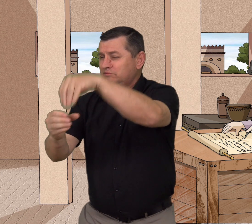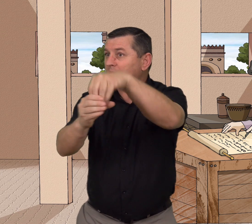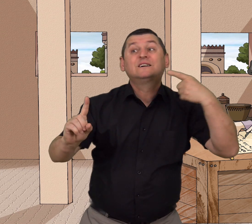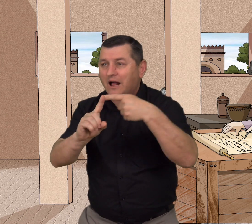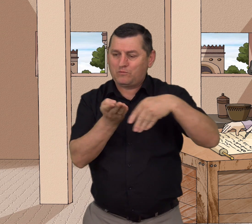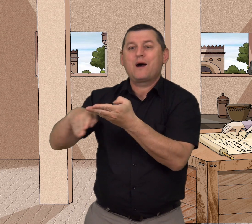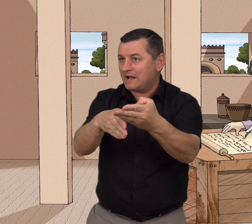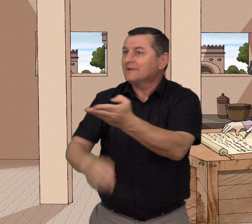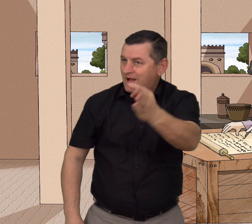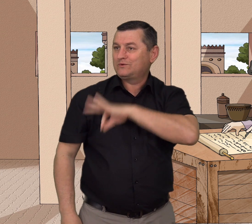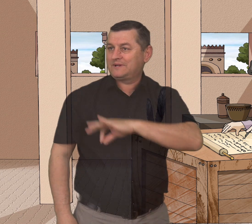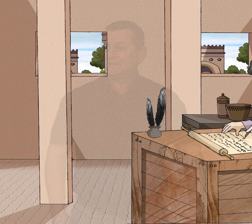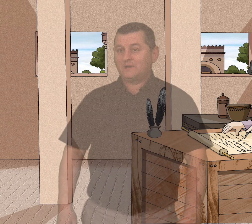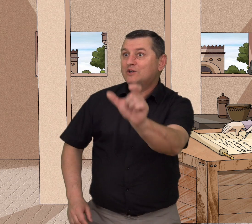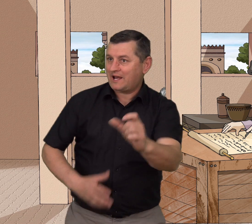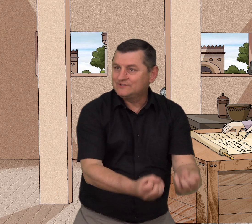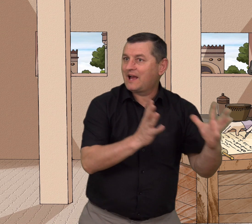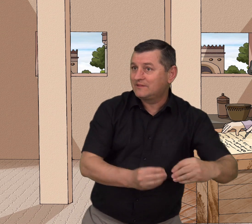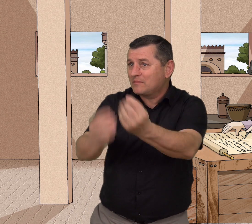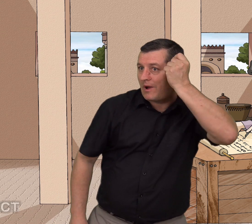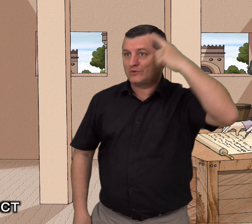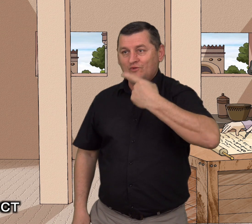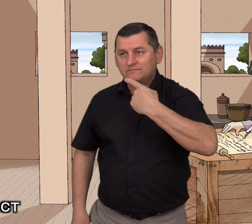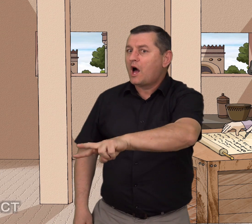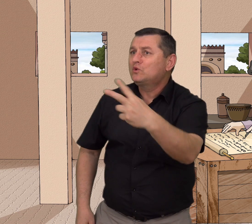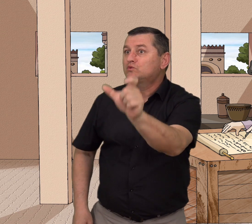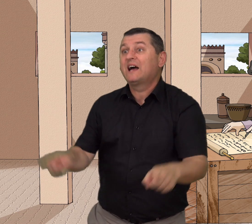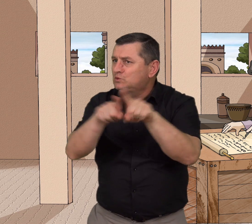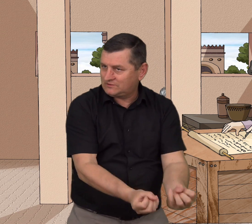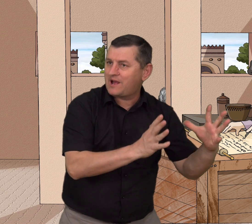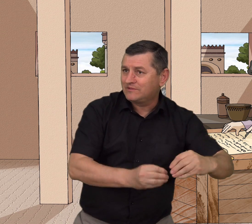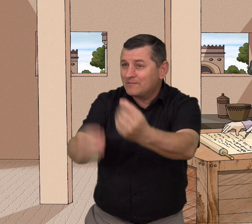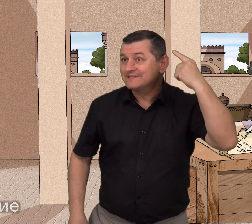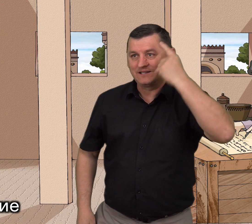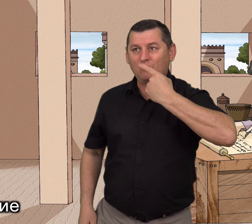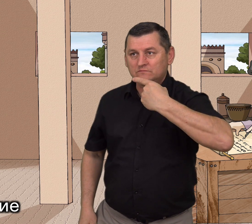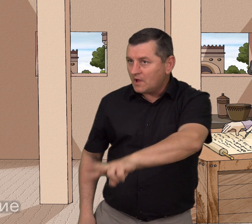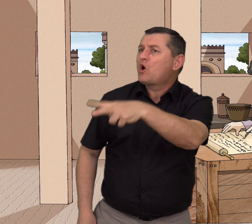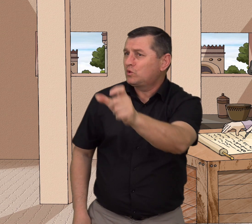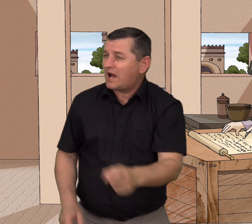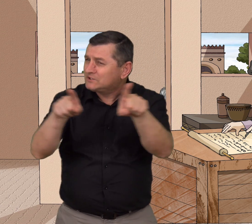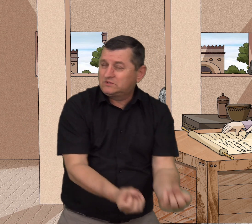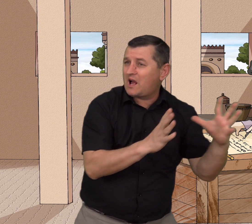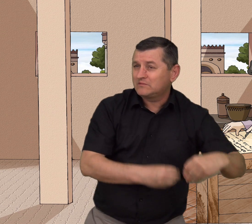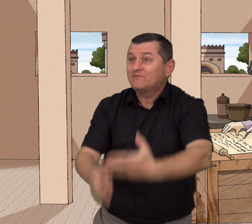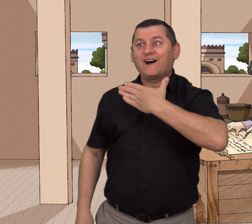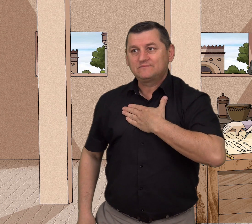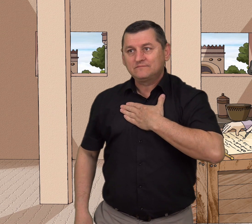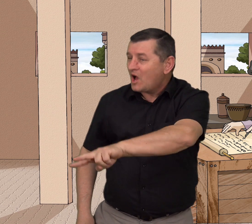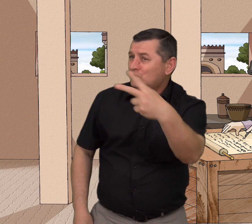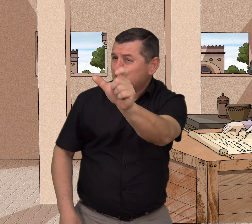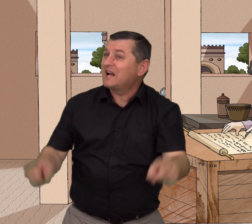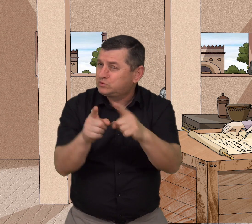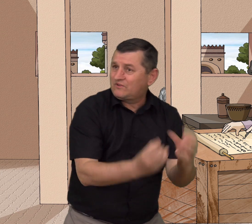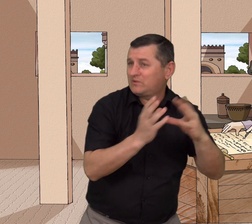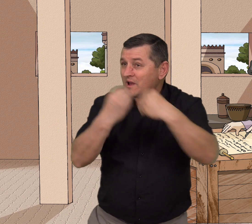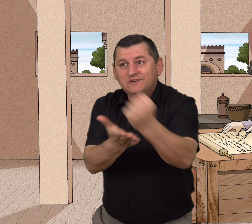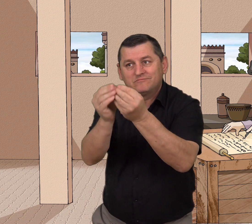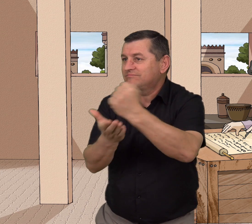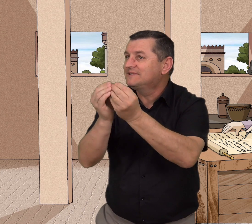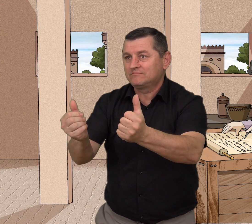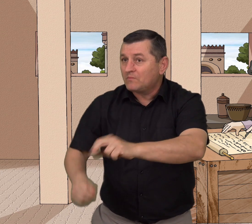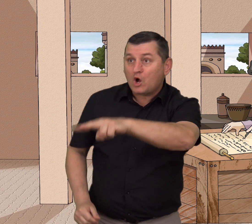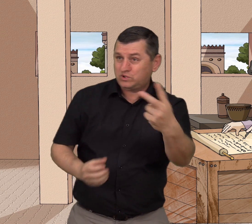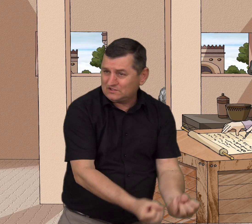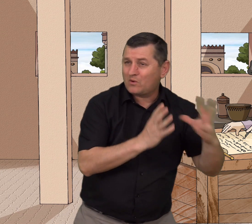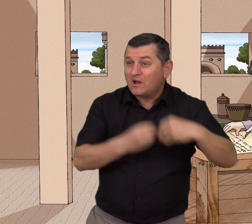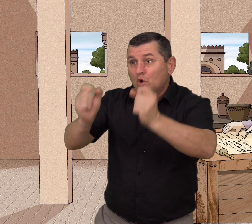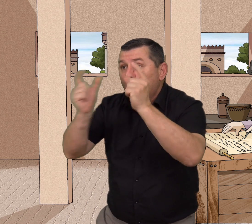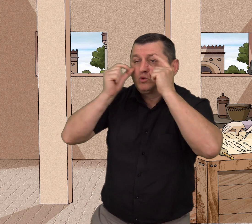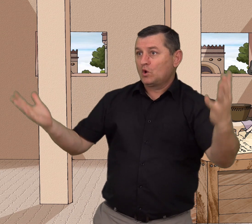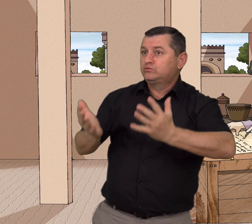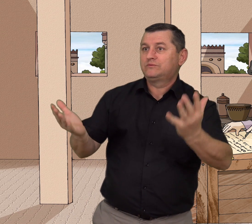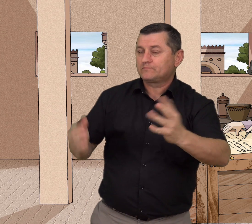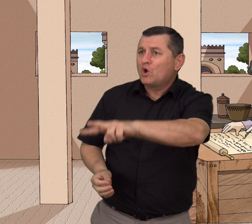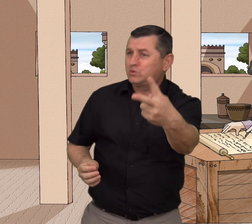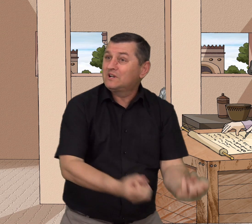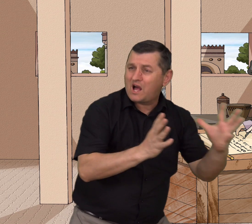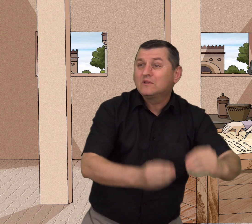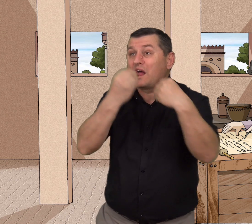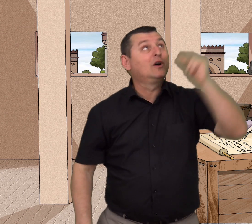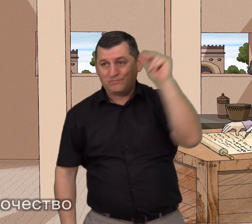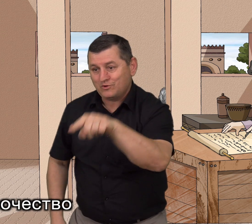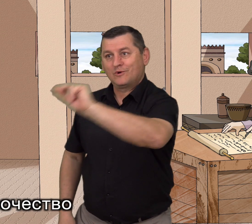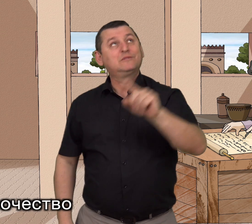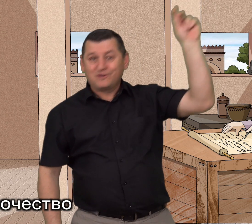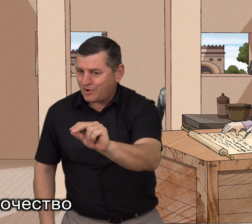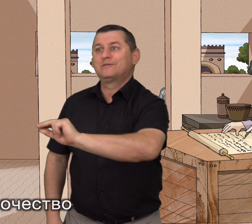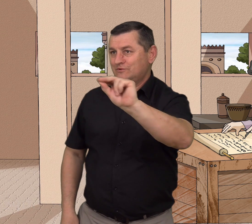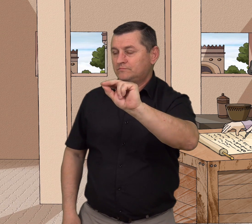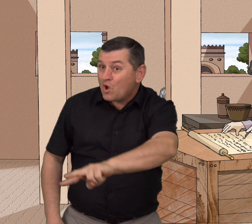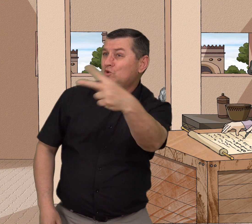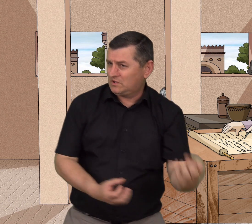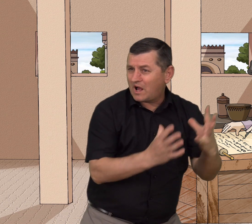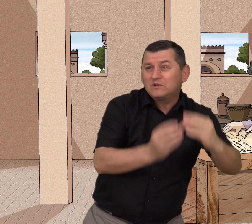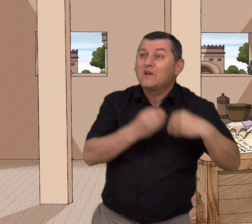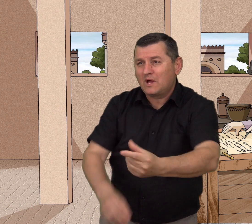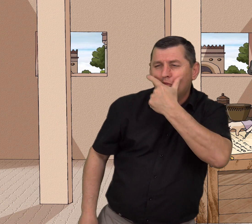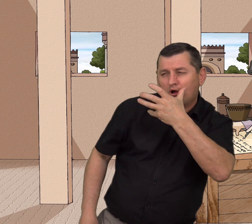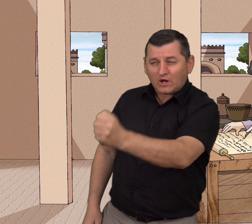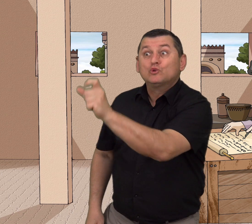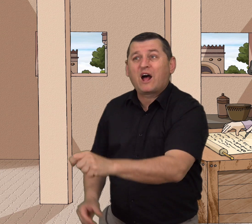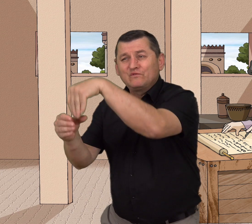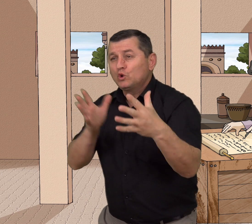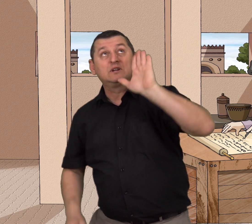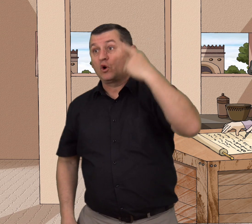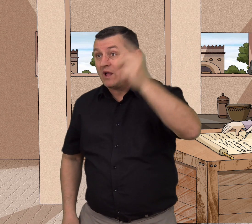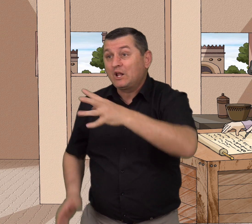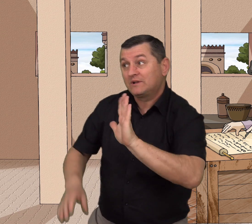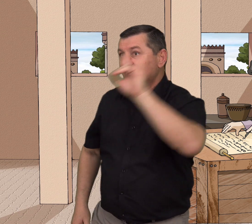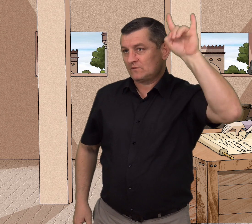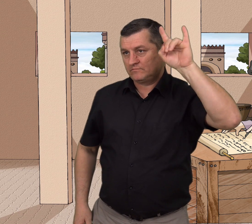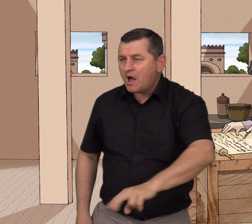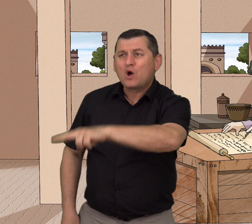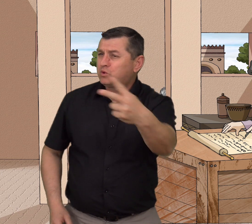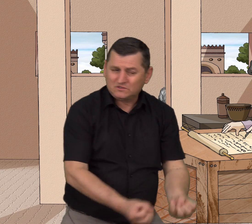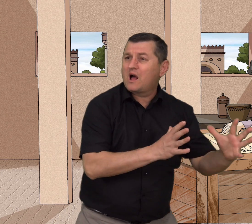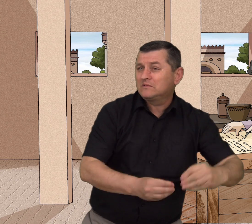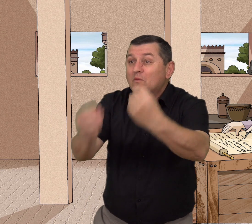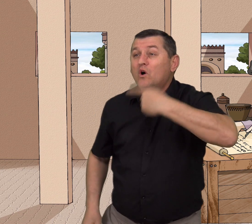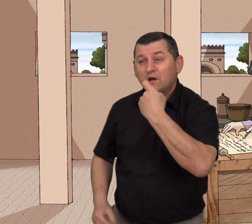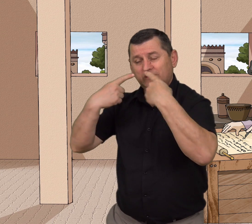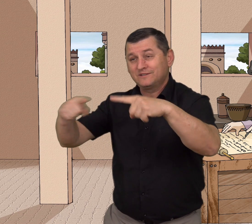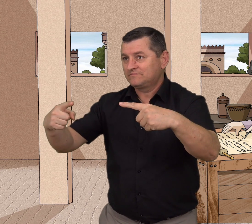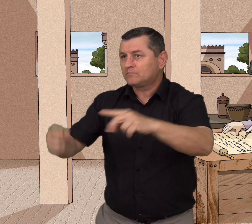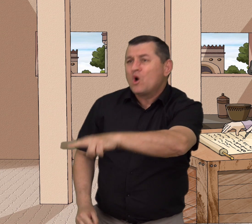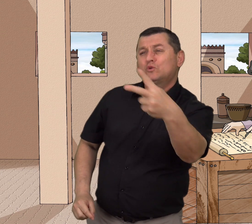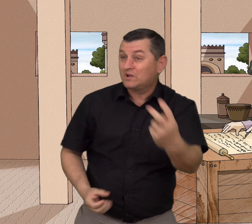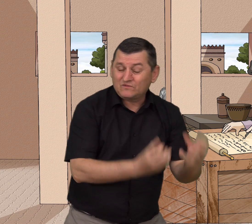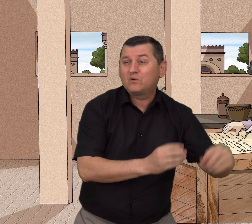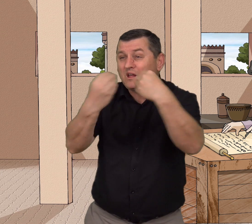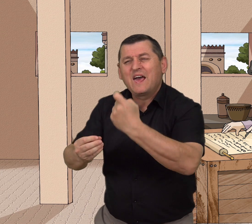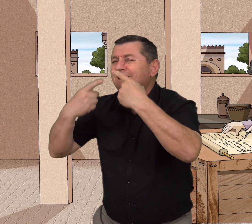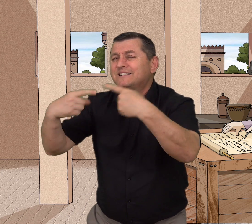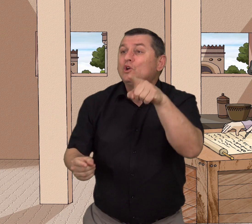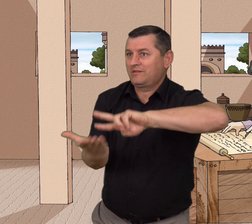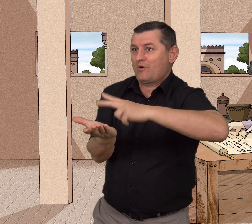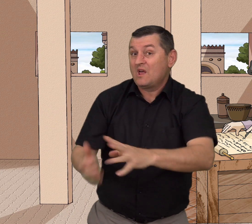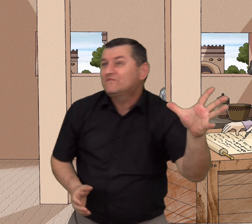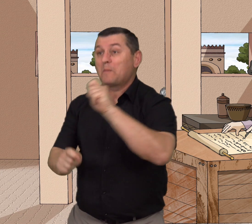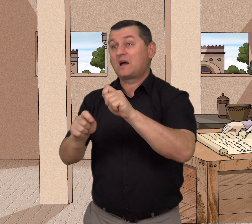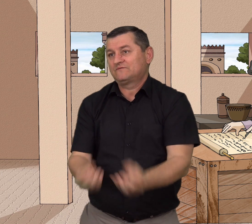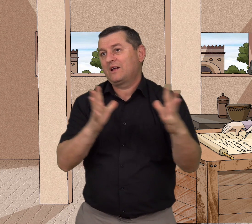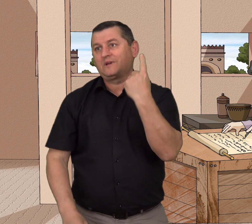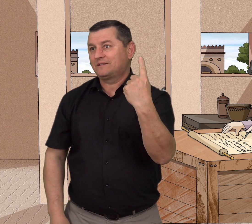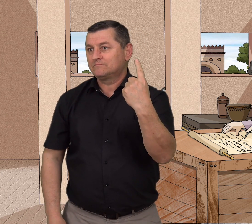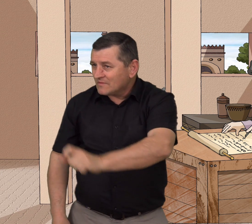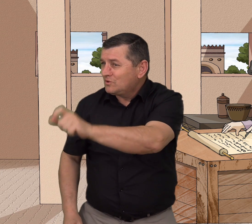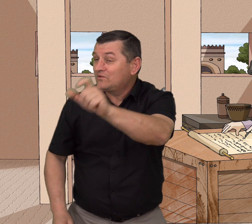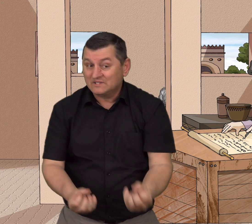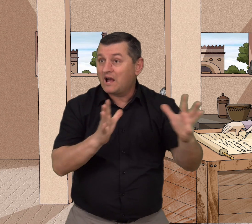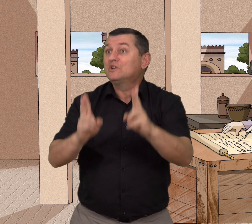To one there is given through the Spirit the message of wisdom, to another the message of knowledge by the same Spirit, to another faith by the same Spirit, to another gifts of healing by that one Spirit, to another the working of miracles, to another prophecy, to another distinguishing between spirits, to another speaking in various tongues, and to still another the interpretation of tongues.